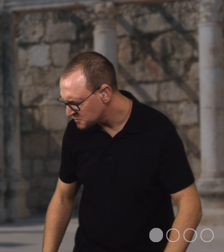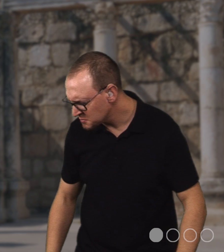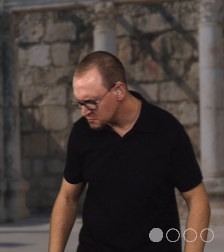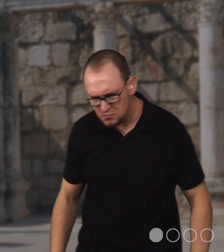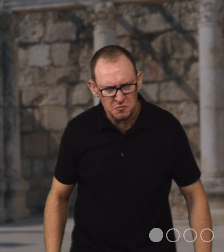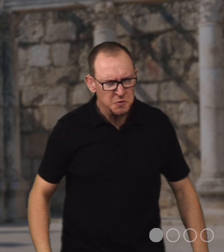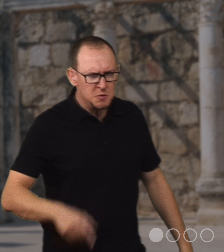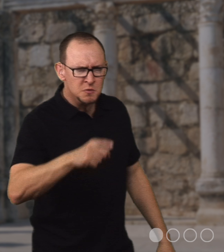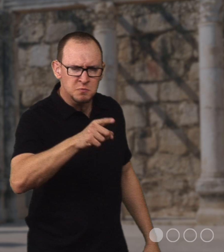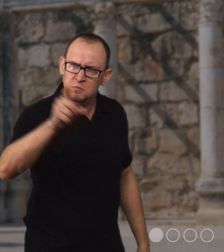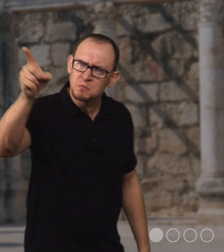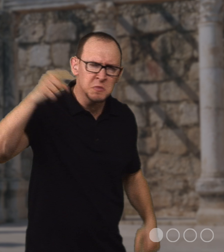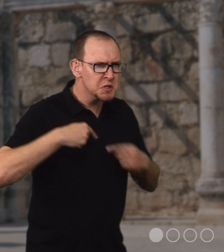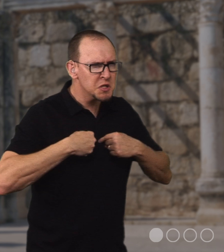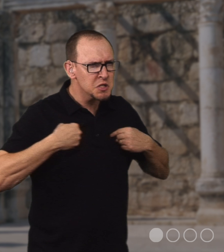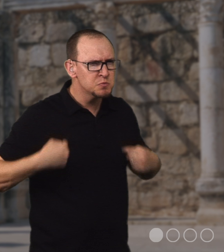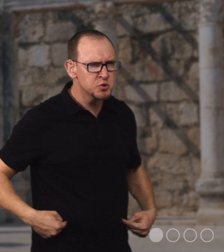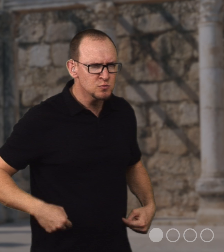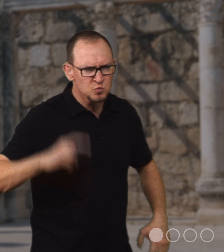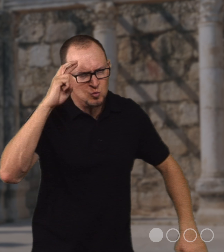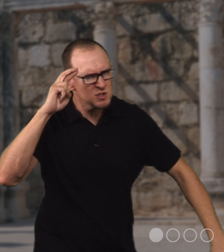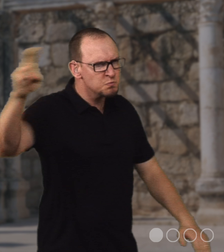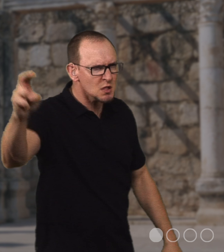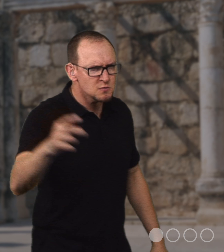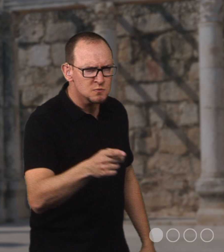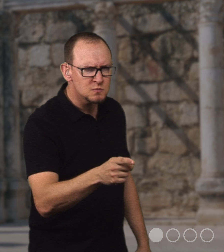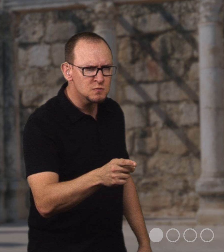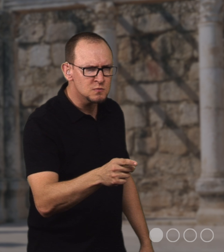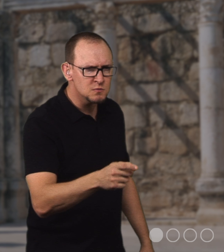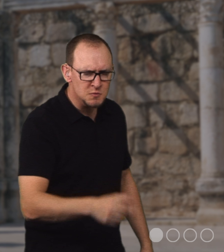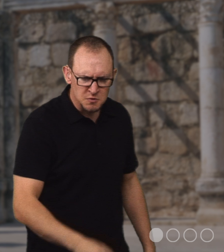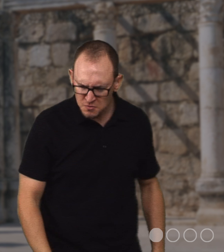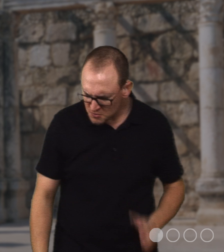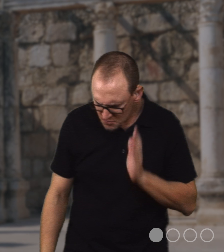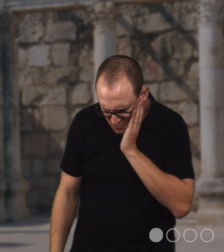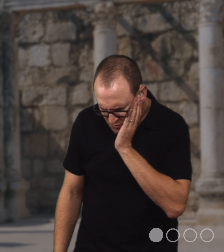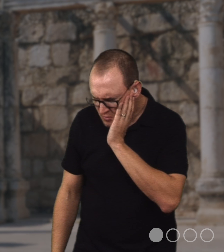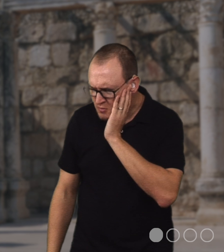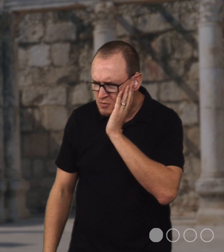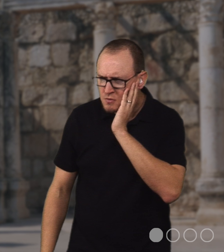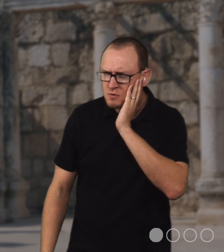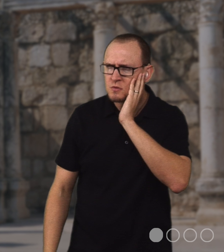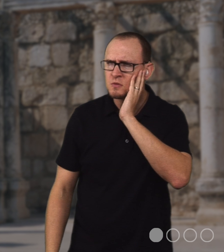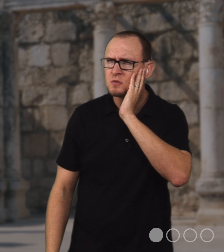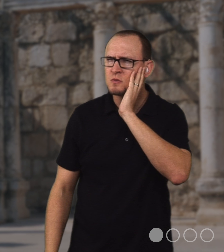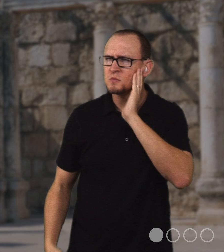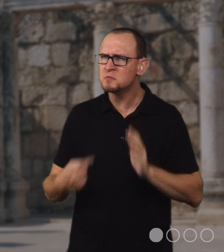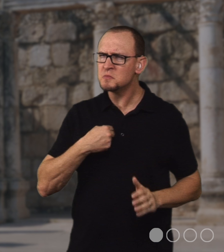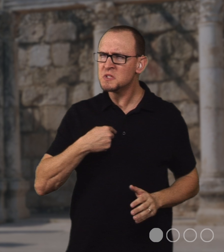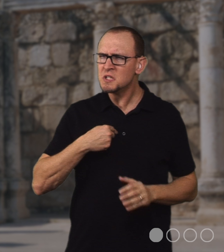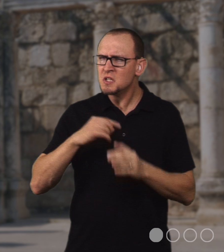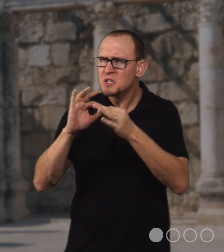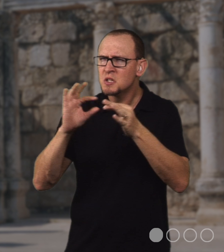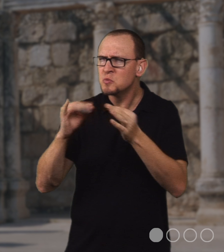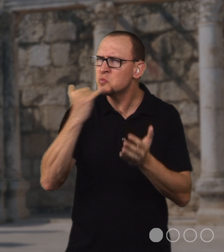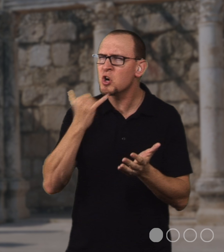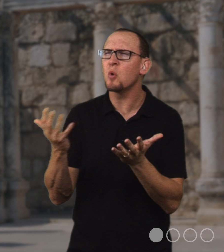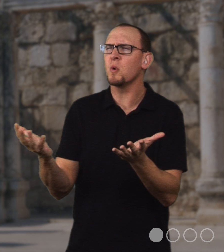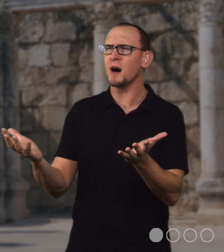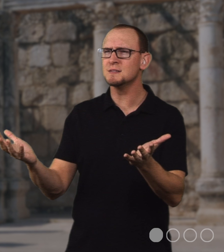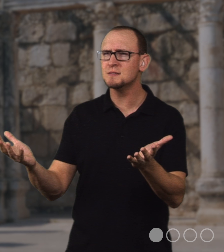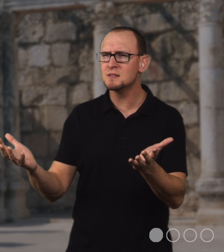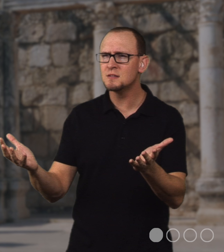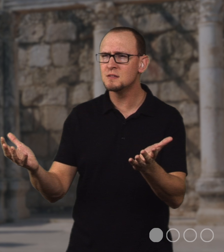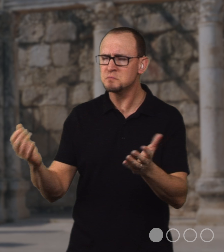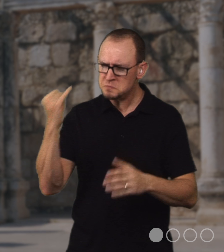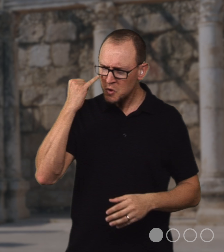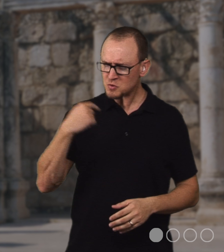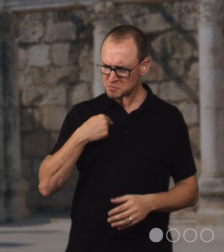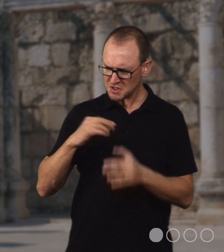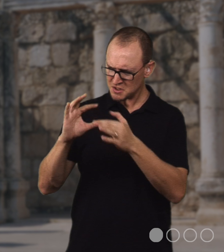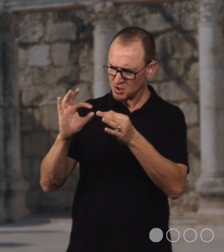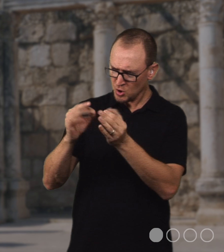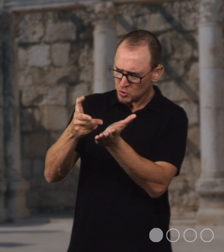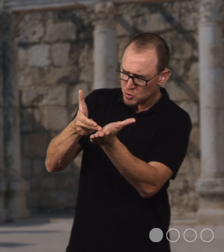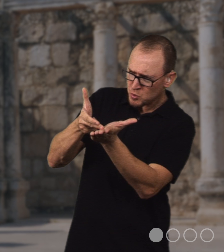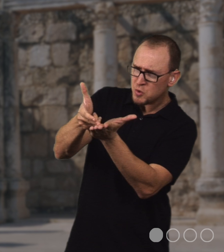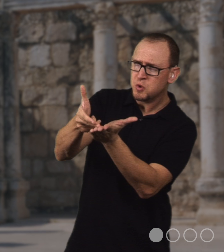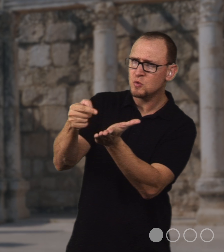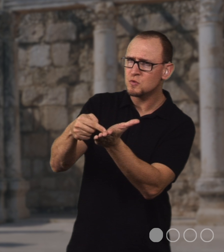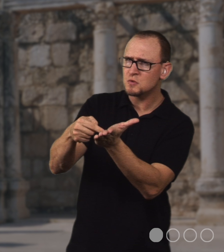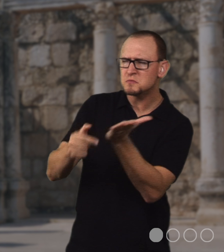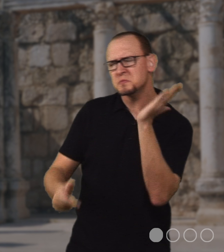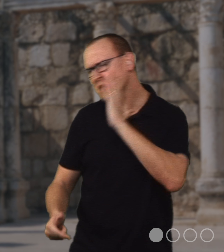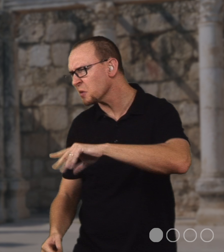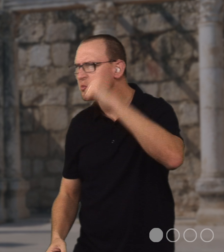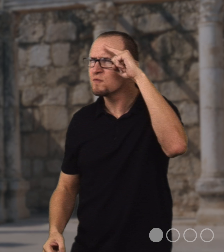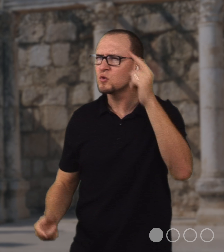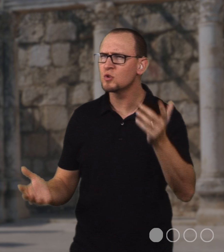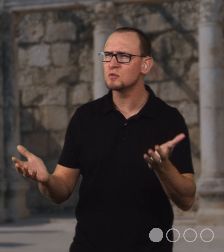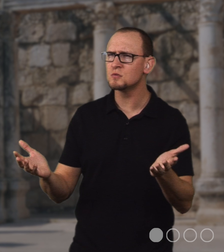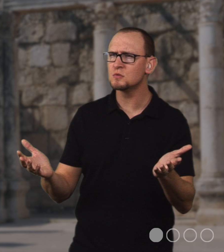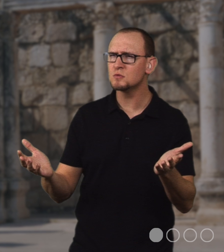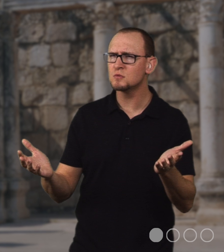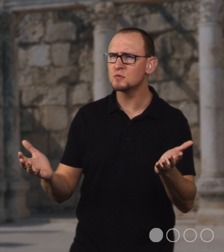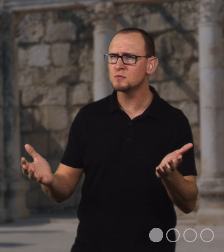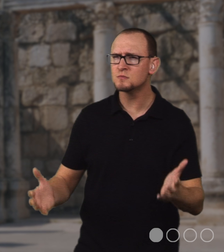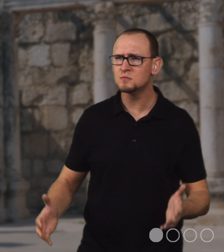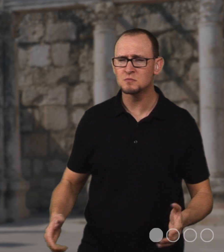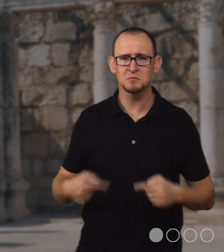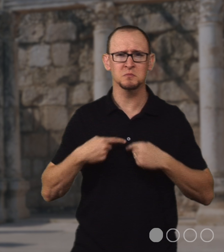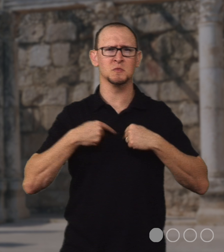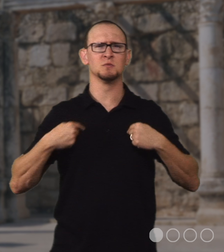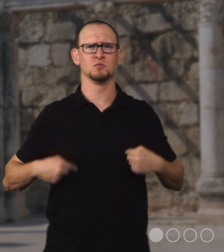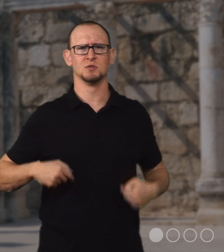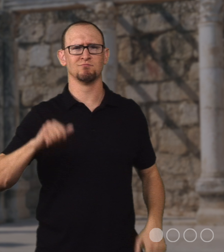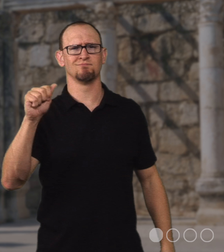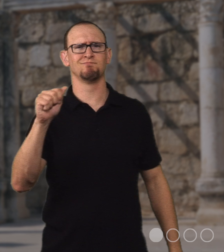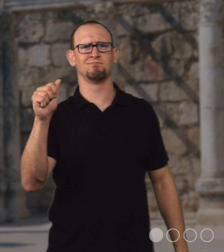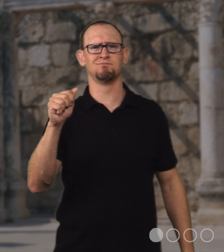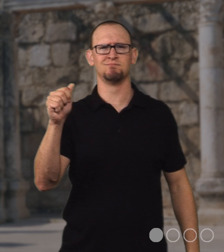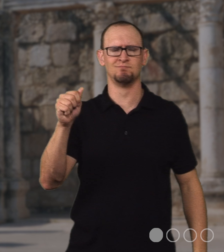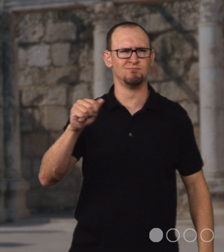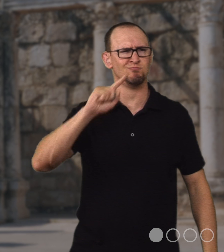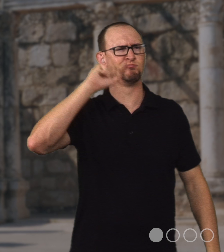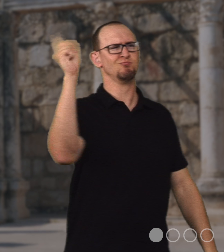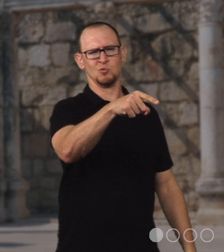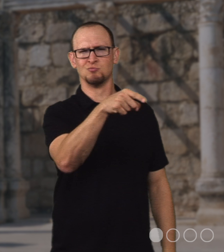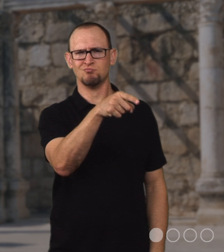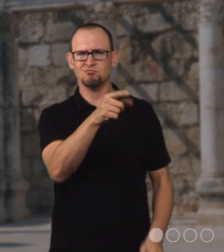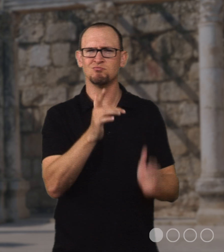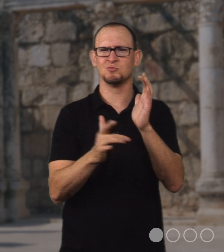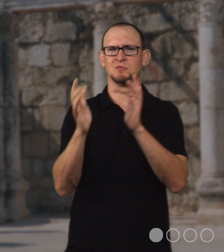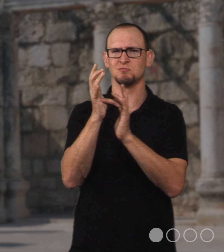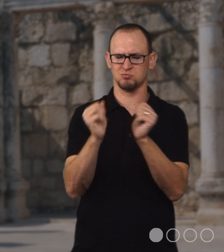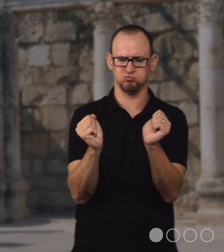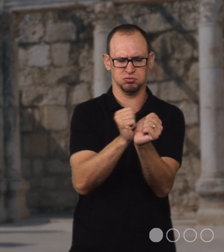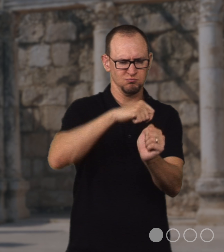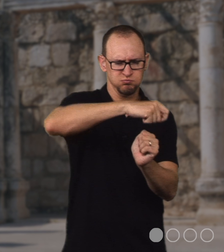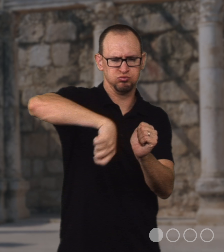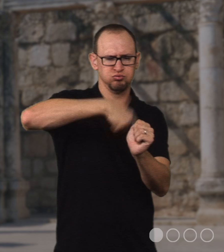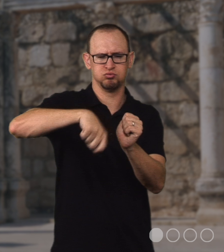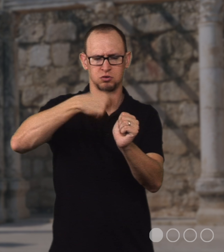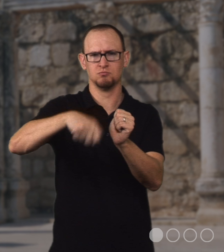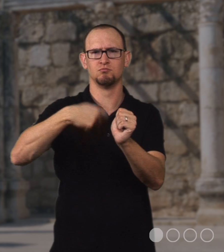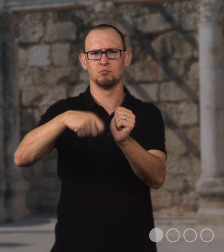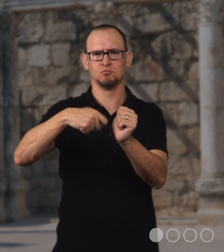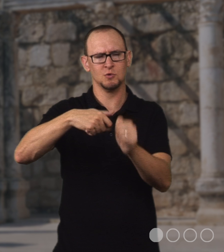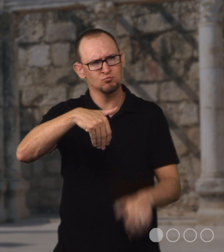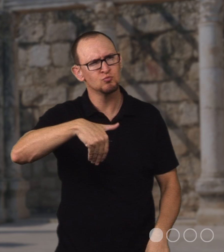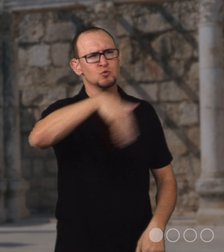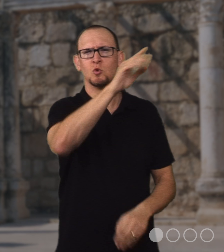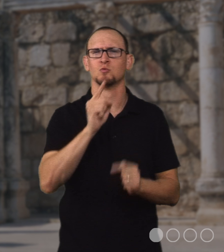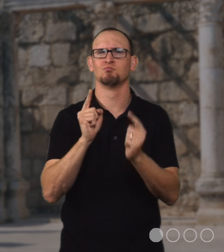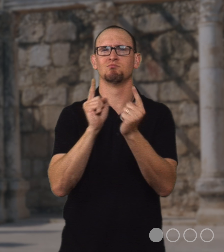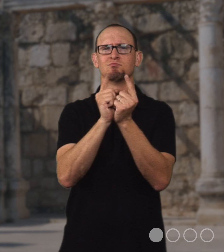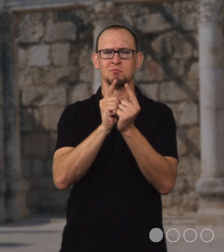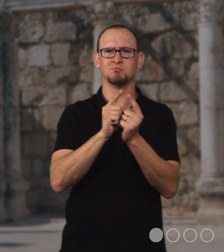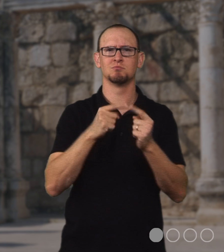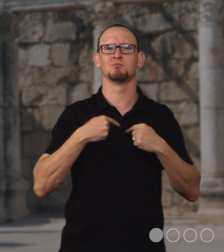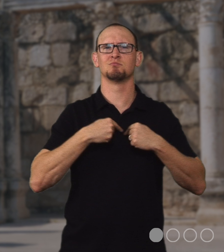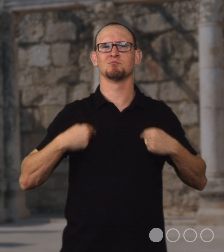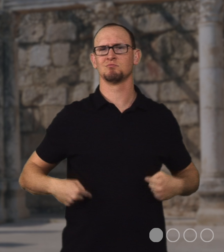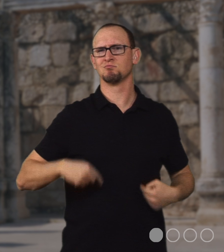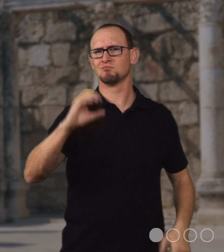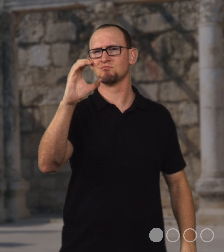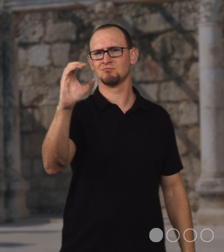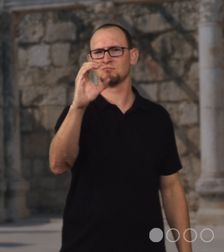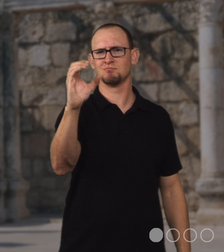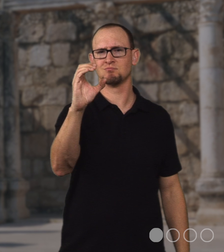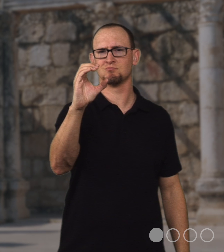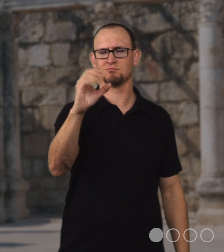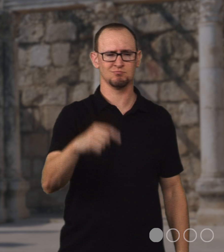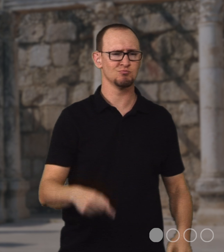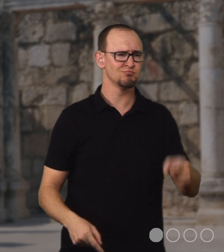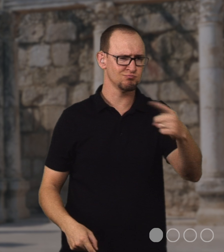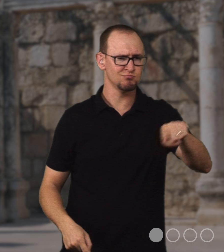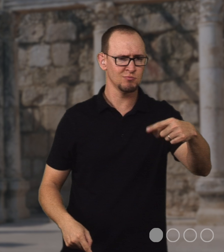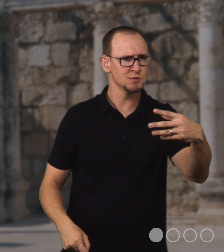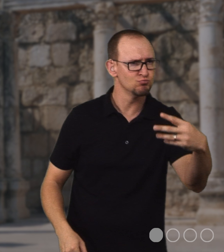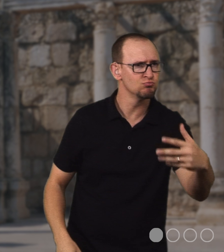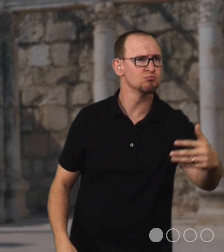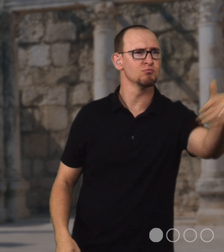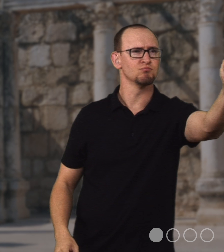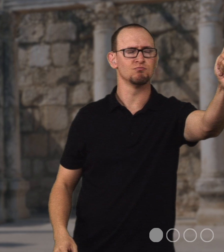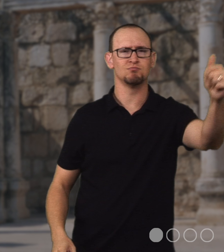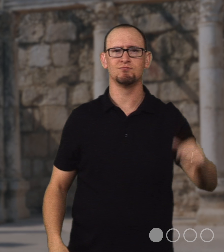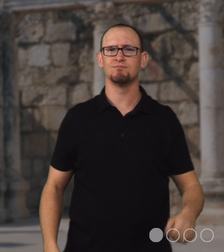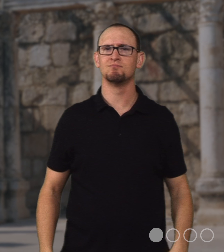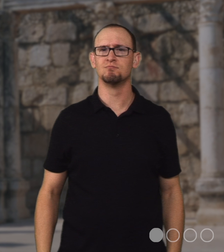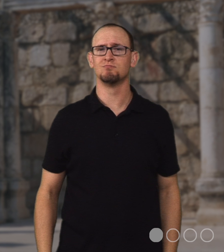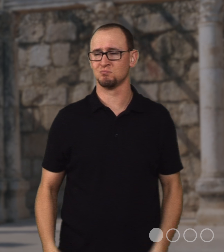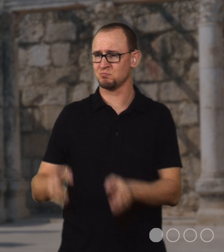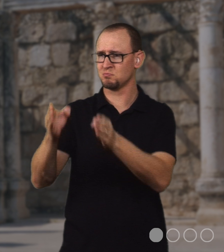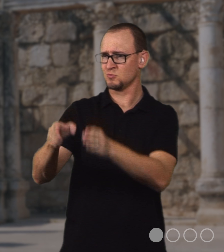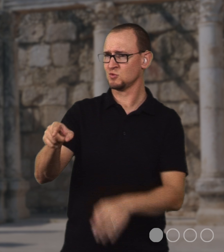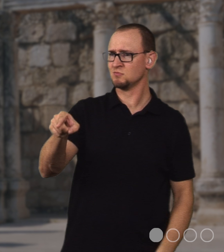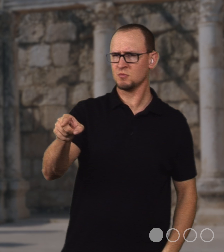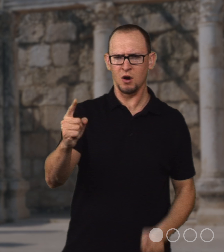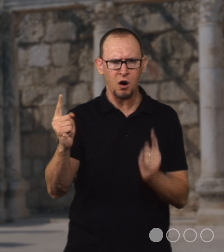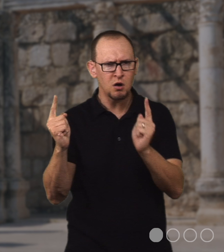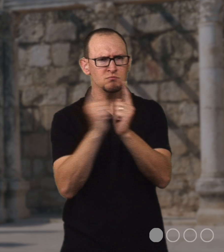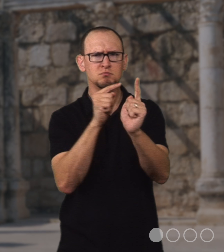Ask those who heard My message. Surely they know what I said.” When Jesus had said this, one of the officers standing nearby slapped Him in the face and said, “Is this how You answer the high priest?”